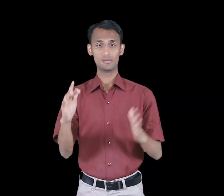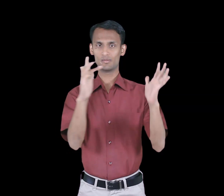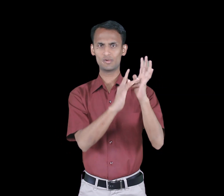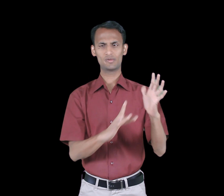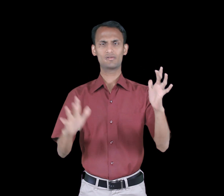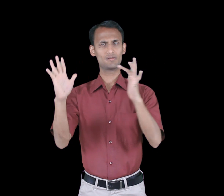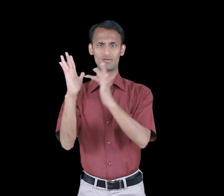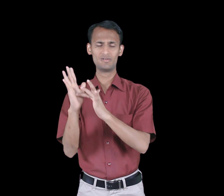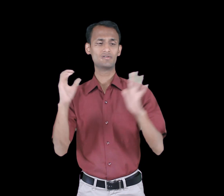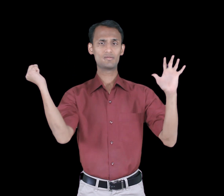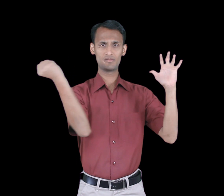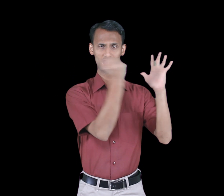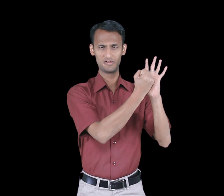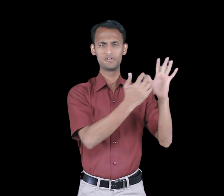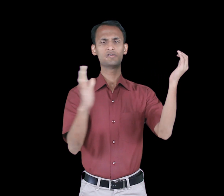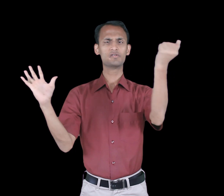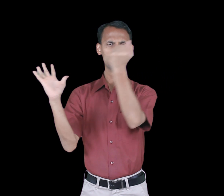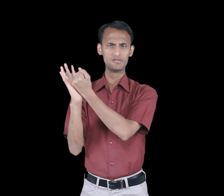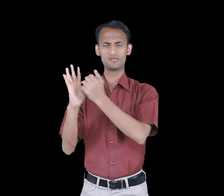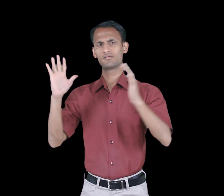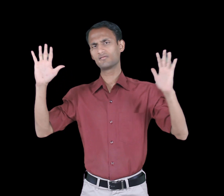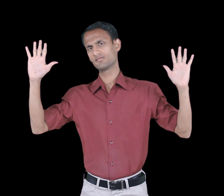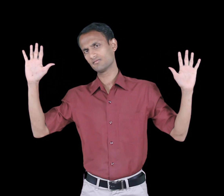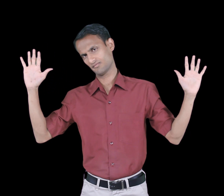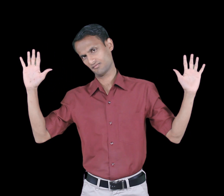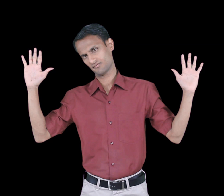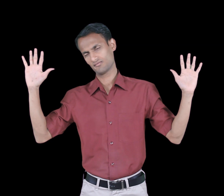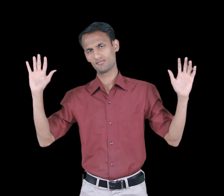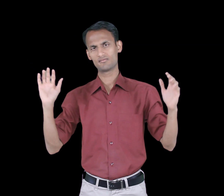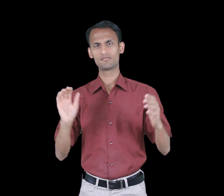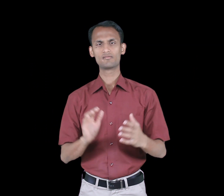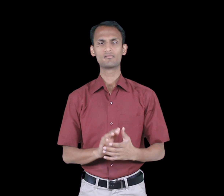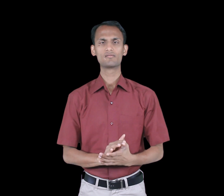Jesus is crucified